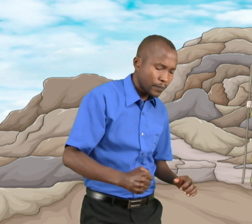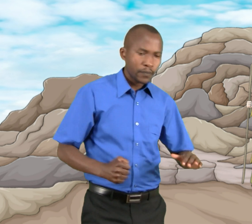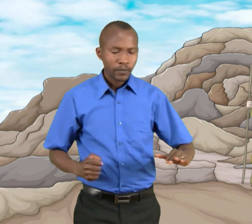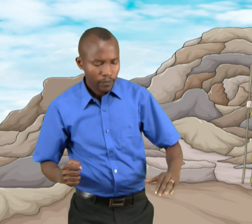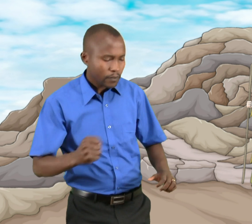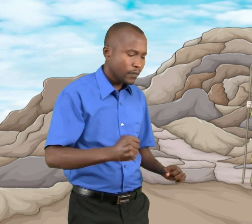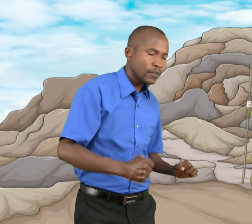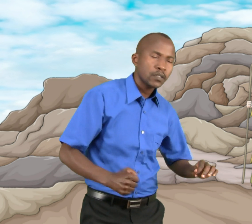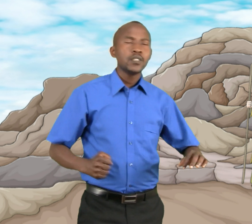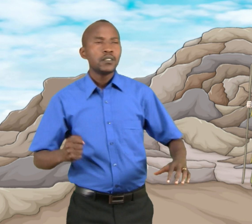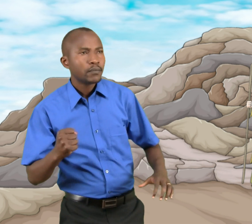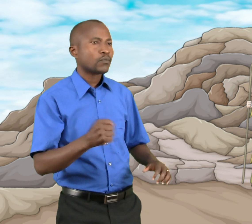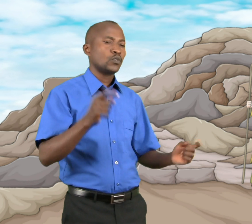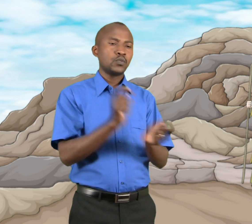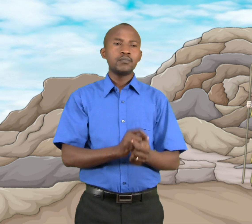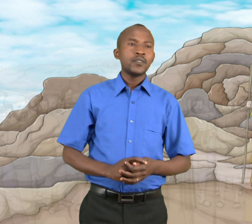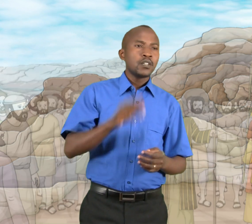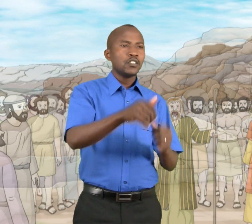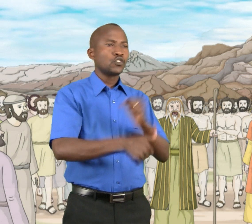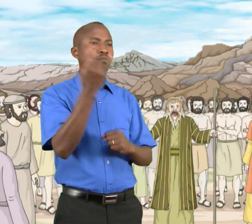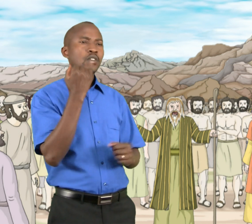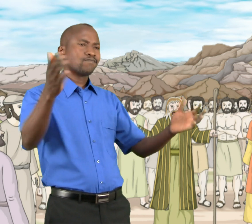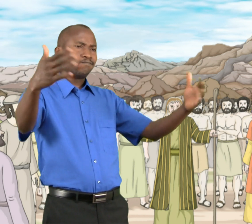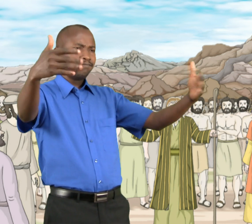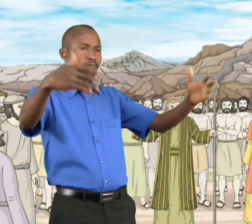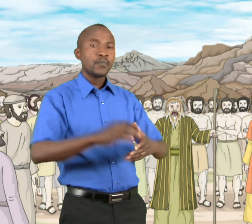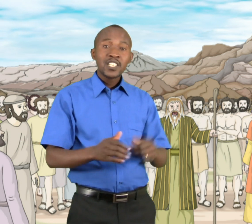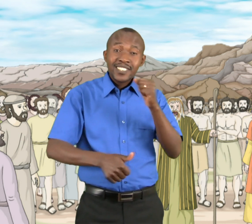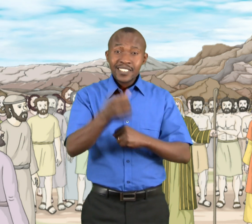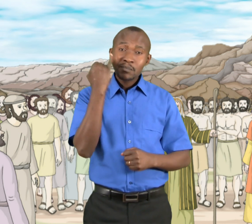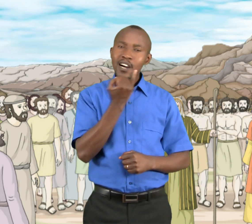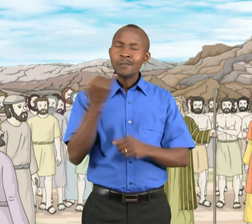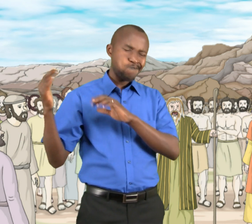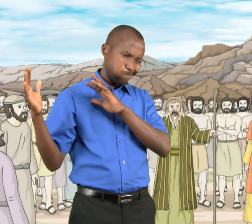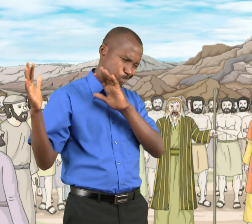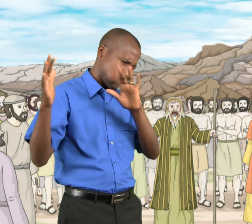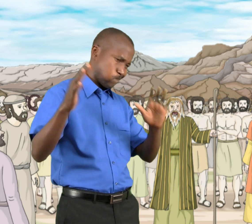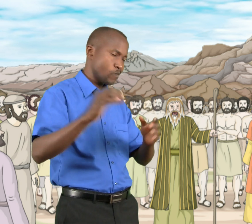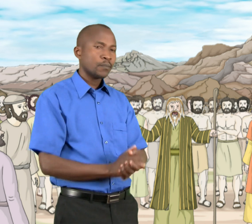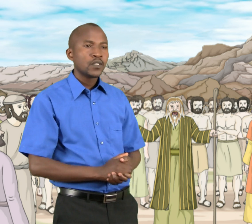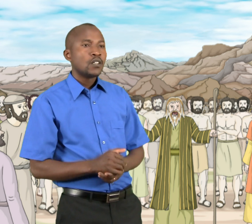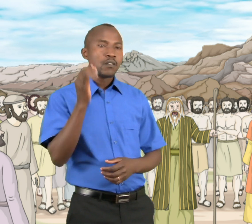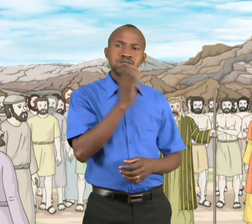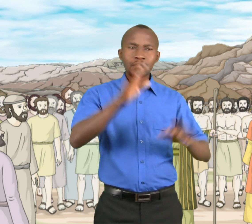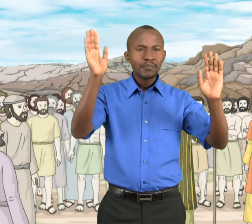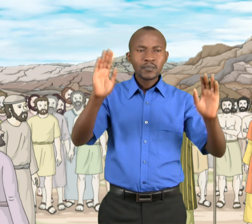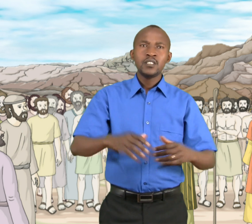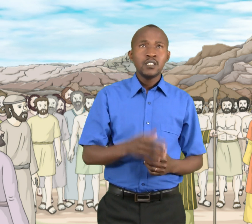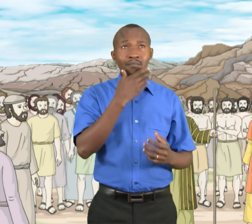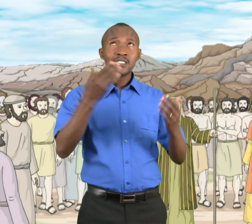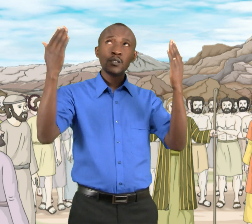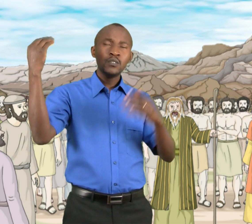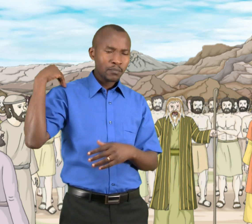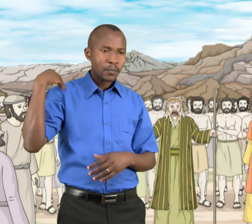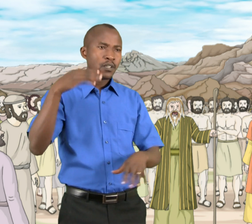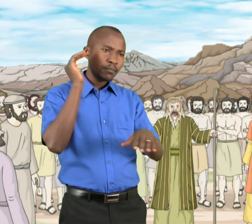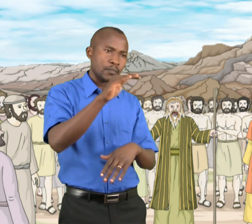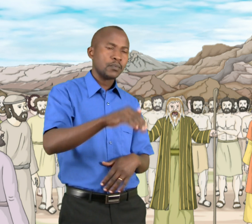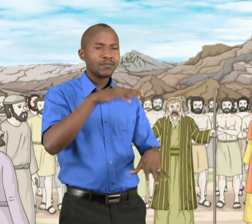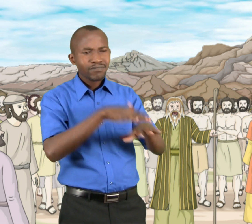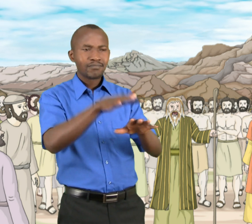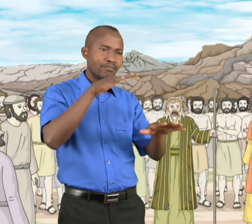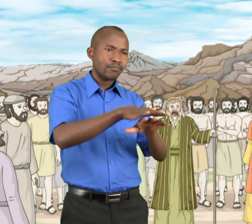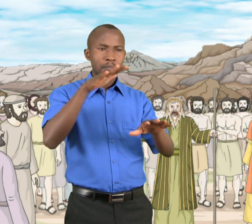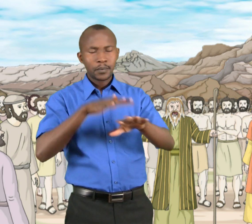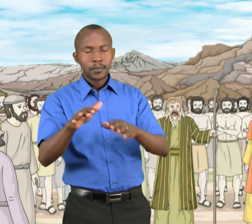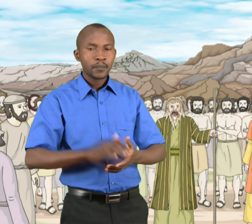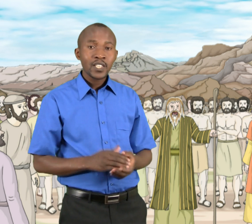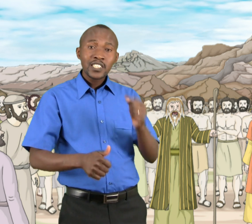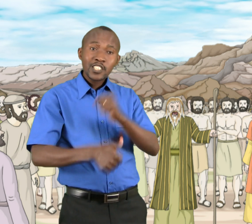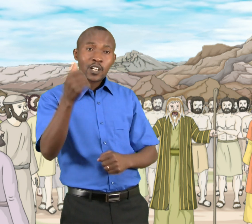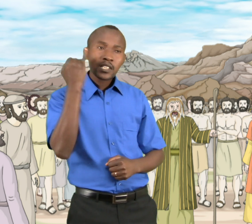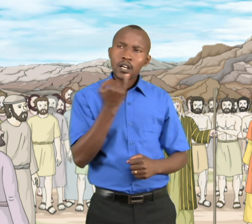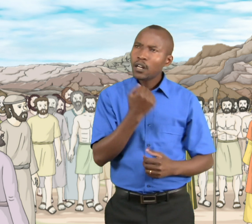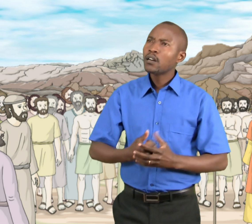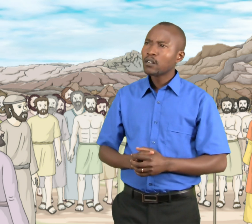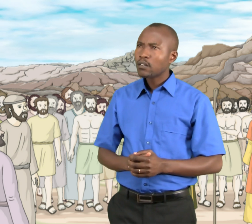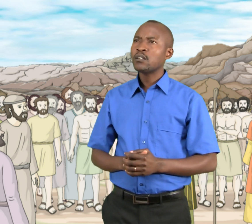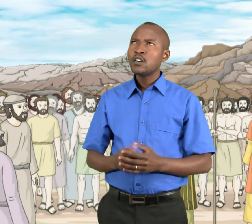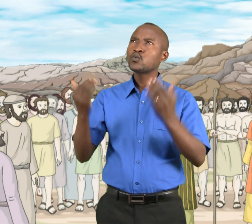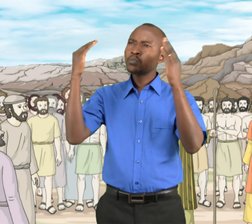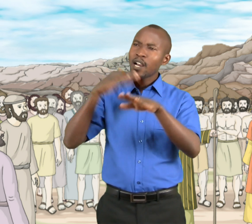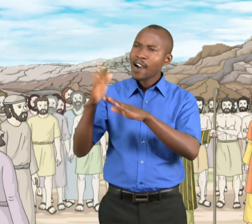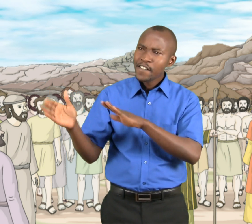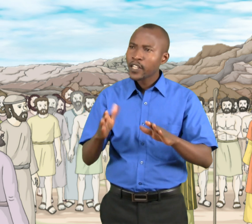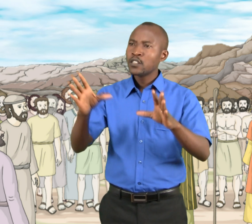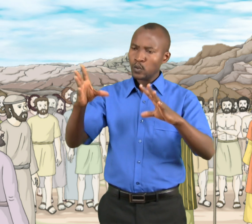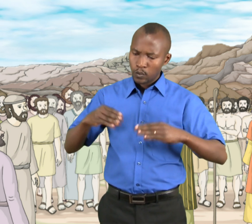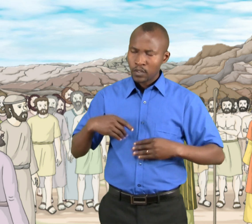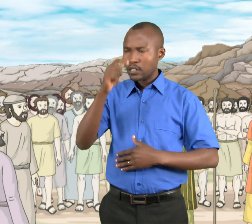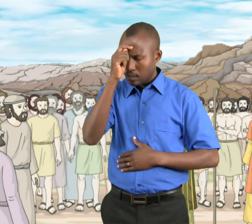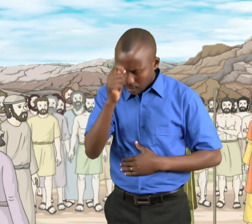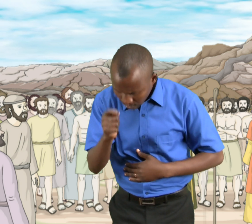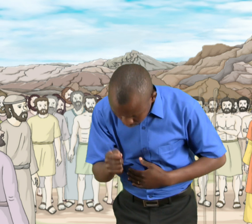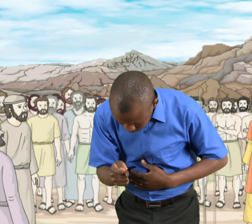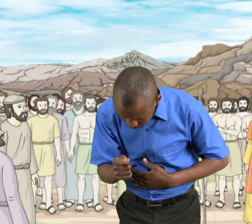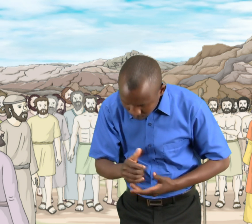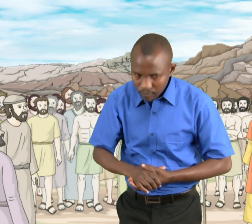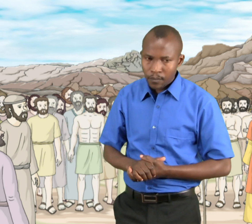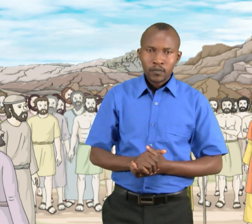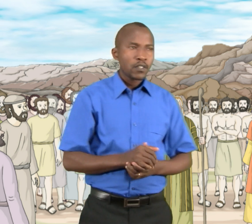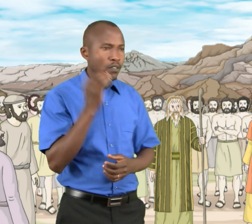So Moses went back and summoned the elders of the people and set before them all these words that the LORD had commanded him.